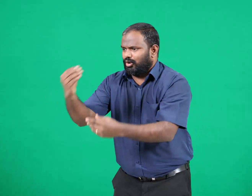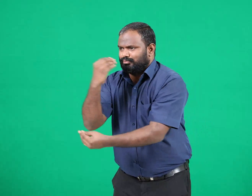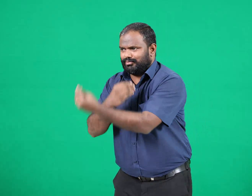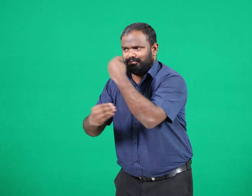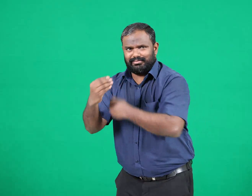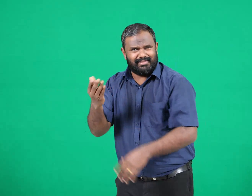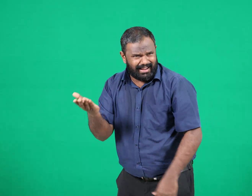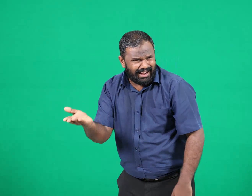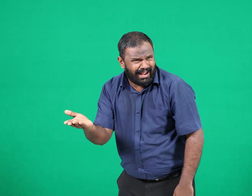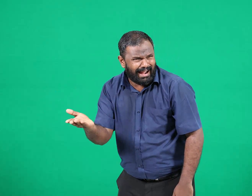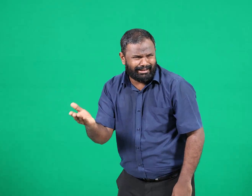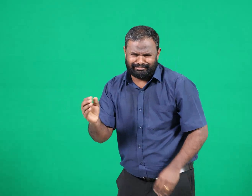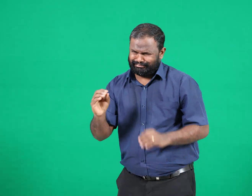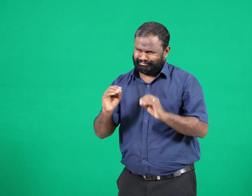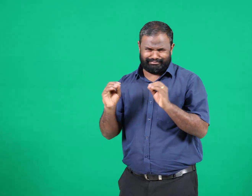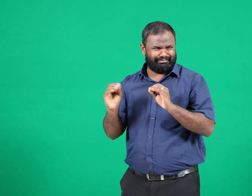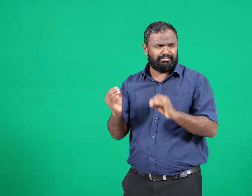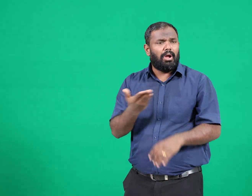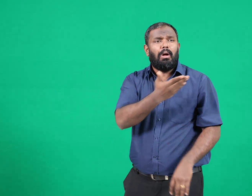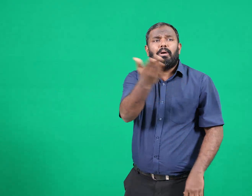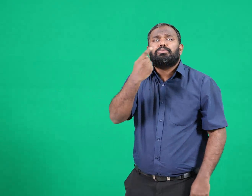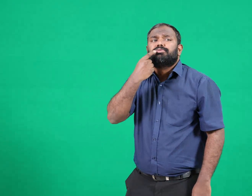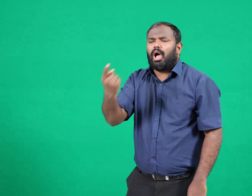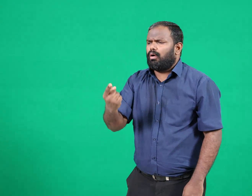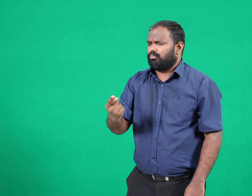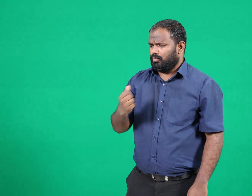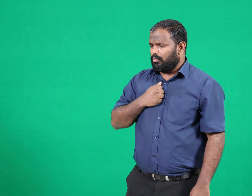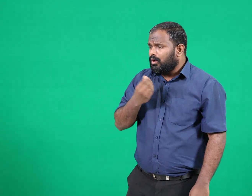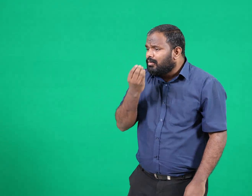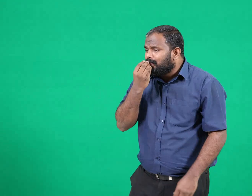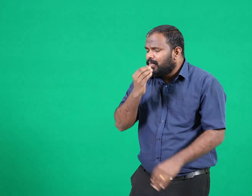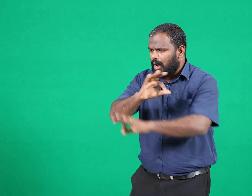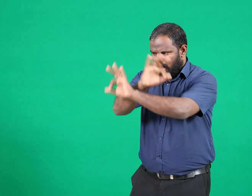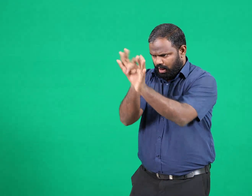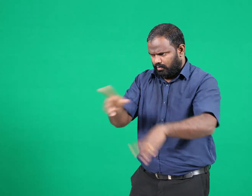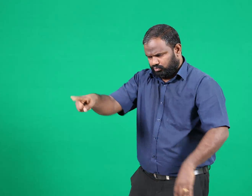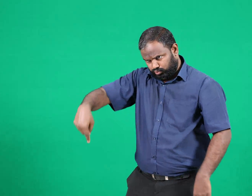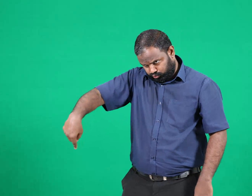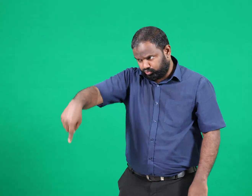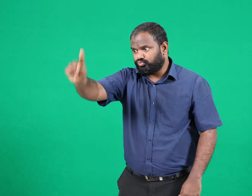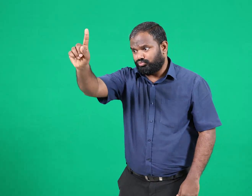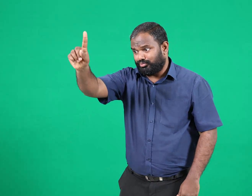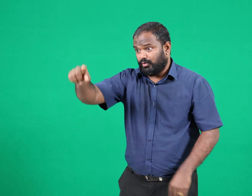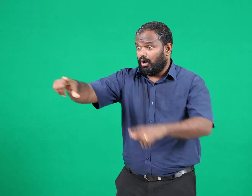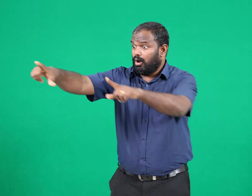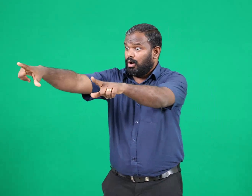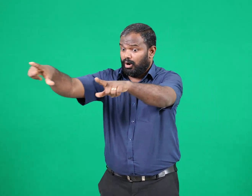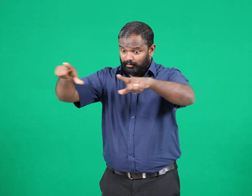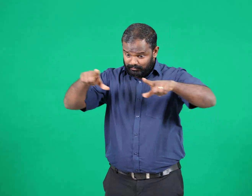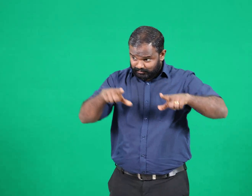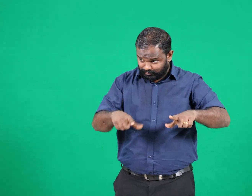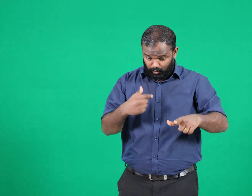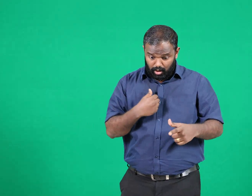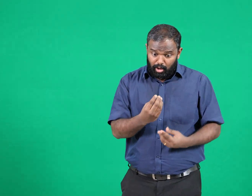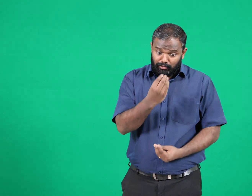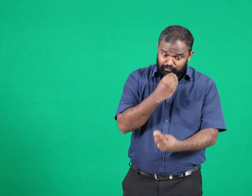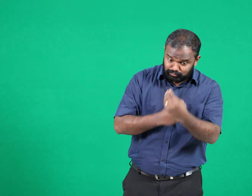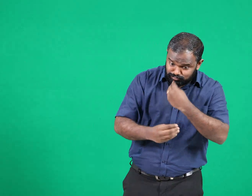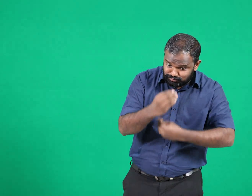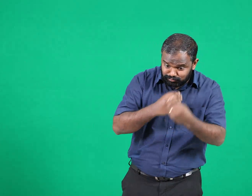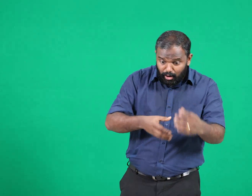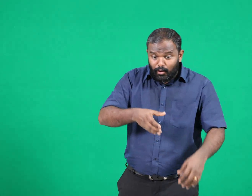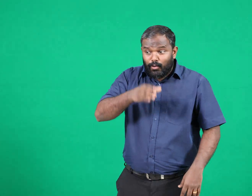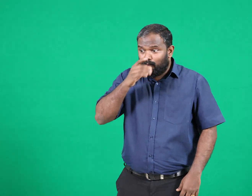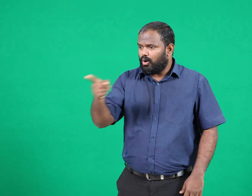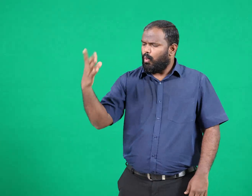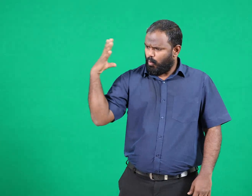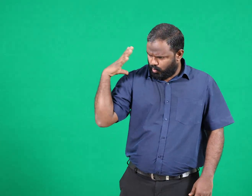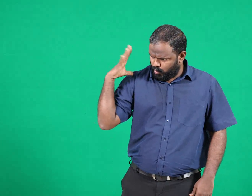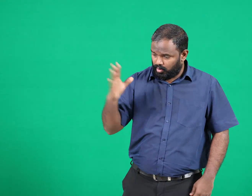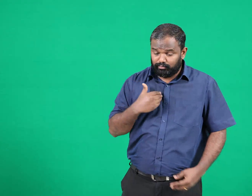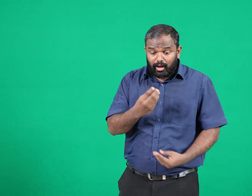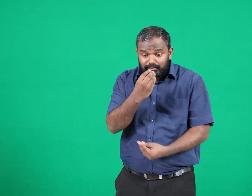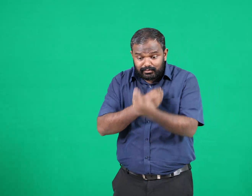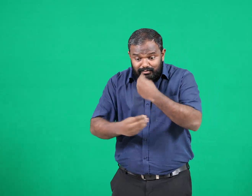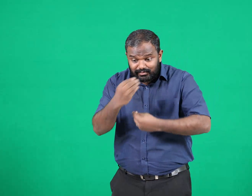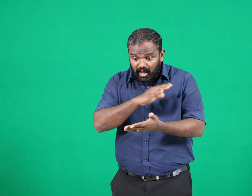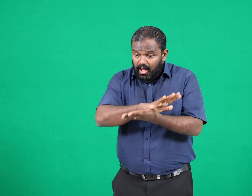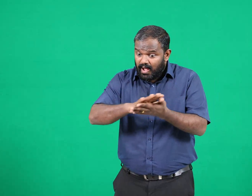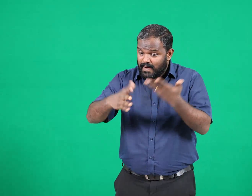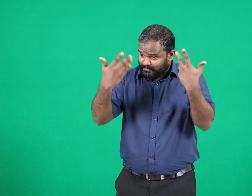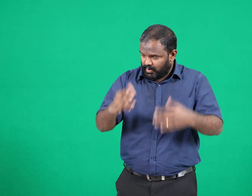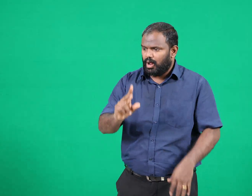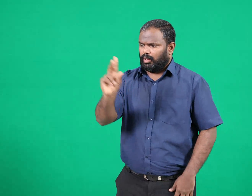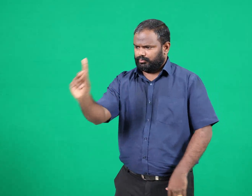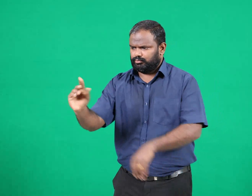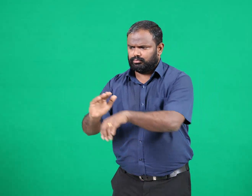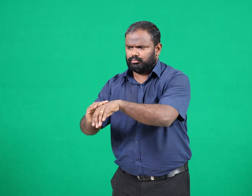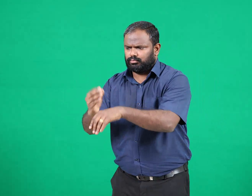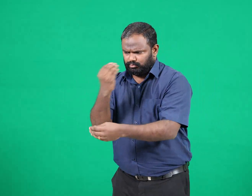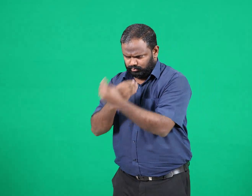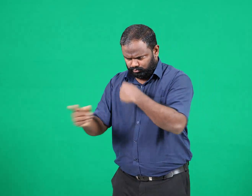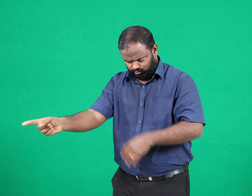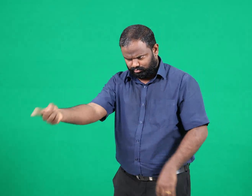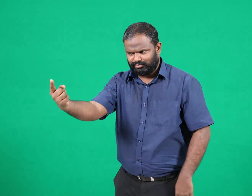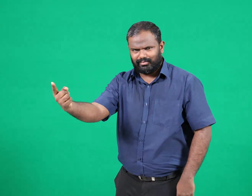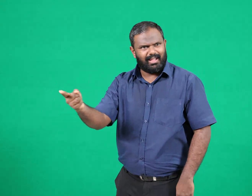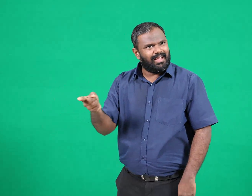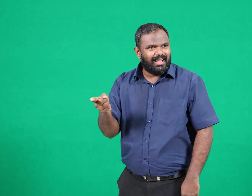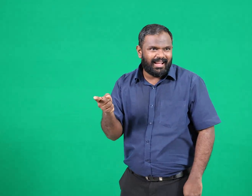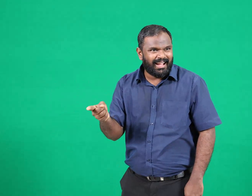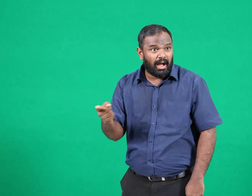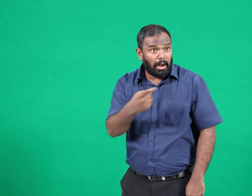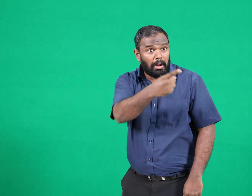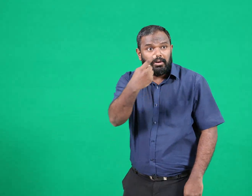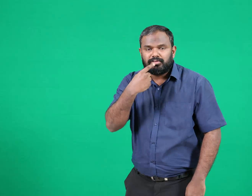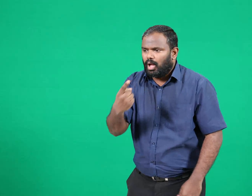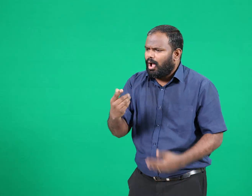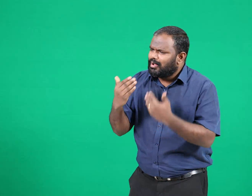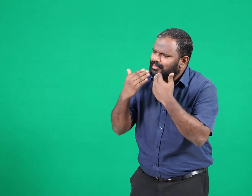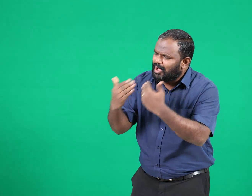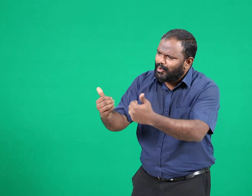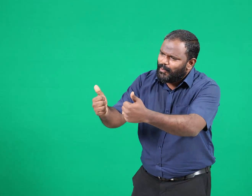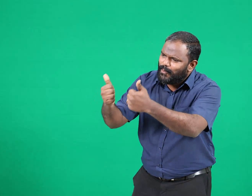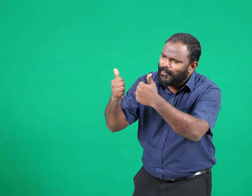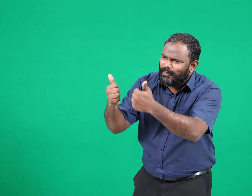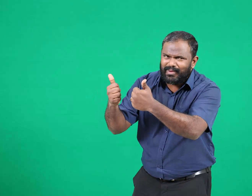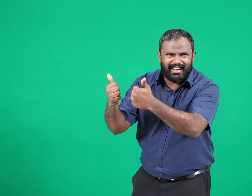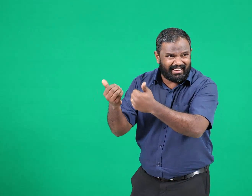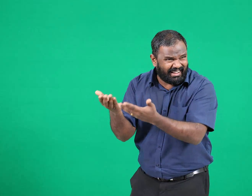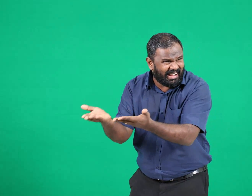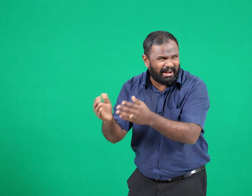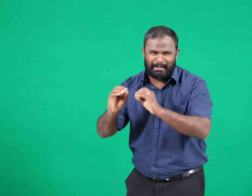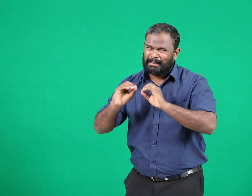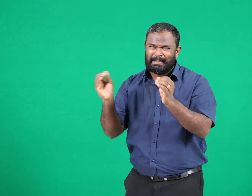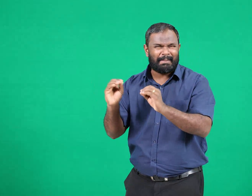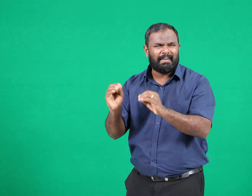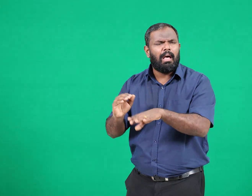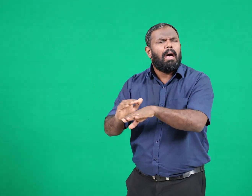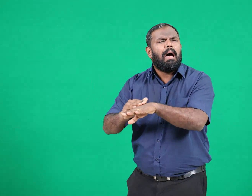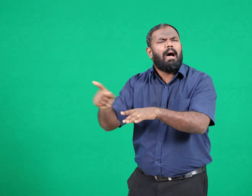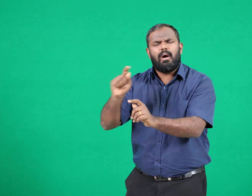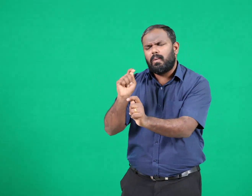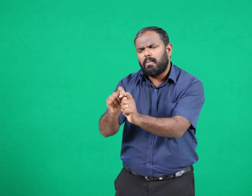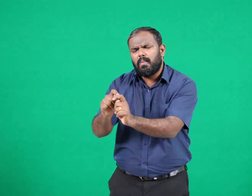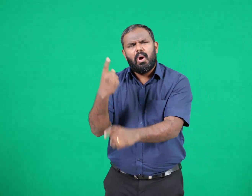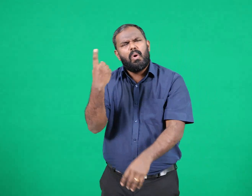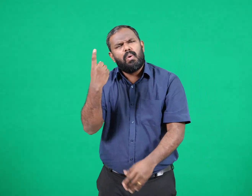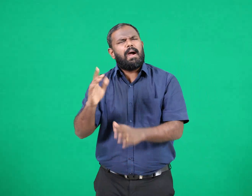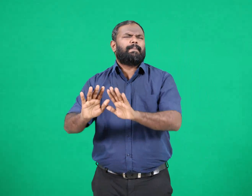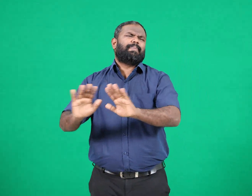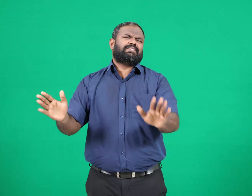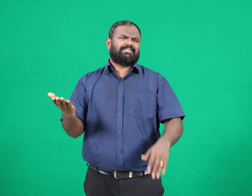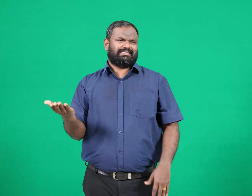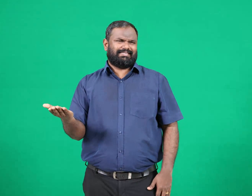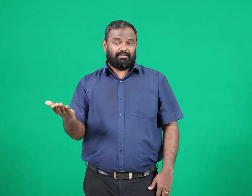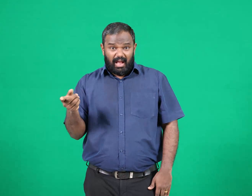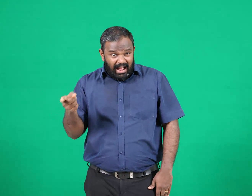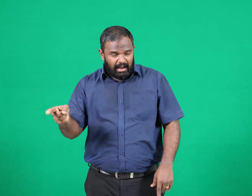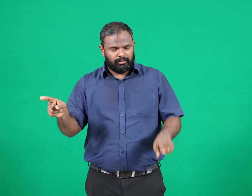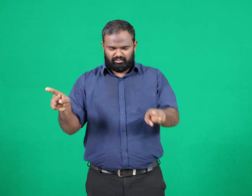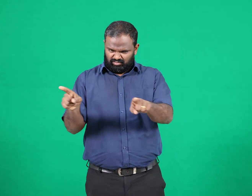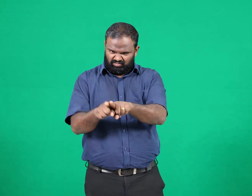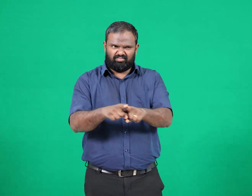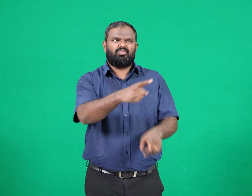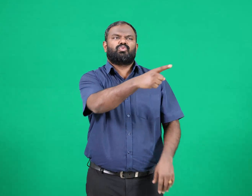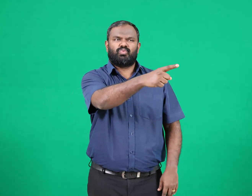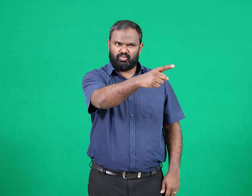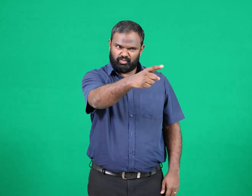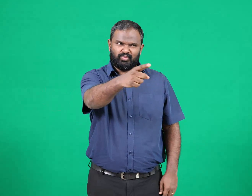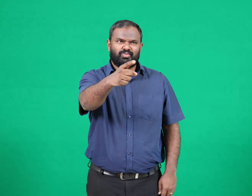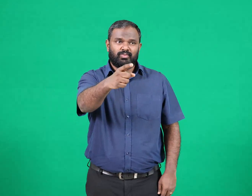and afterward you may eat and drink '? Does he thank the servant because he did what he was told?